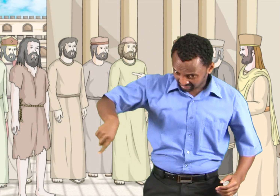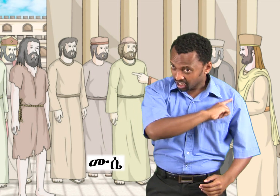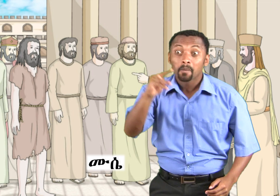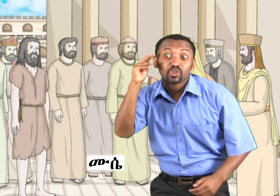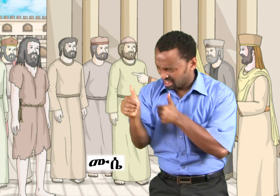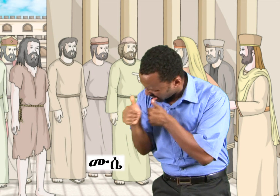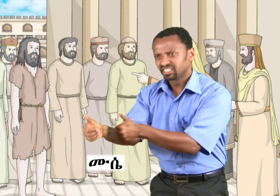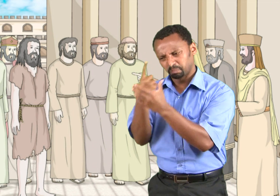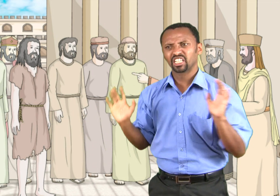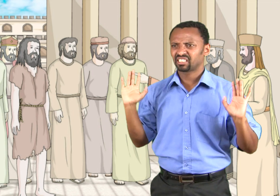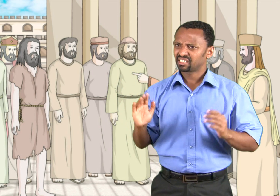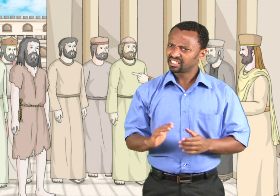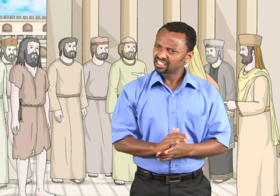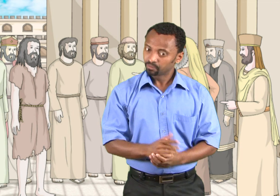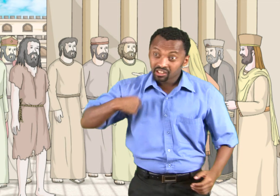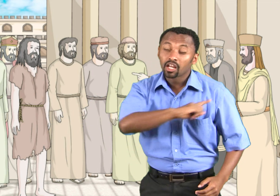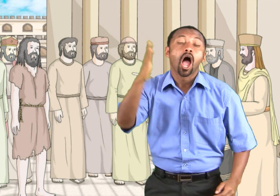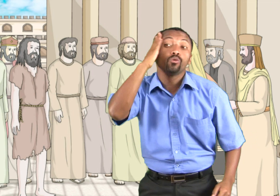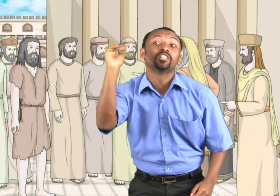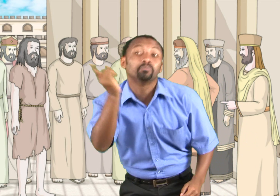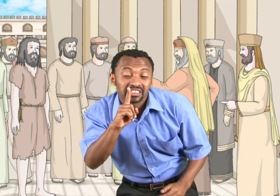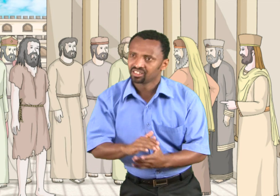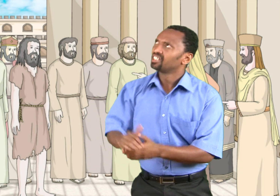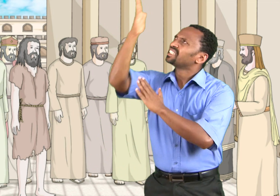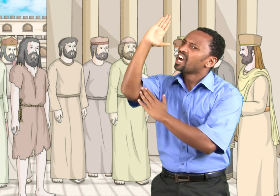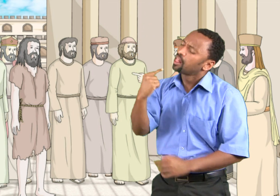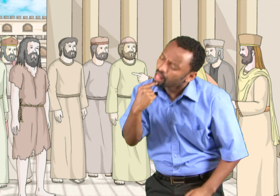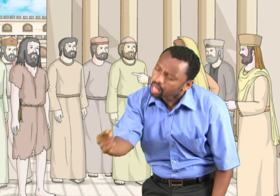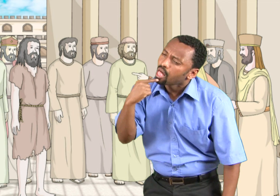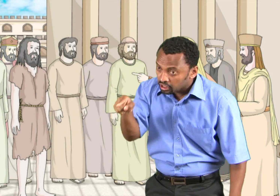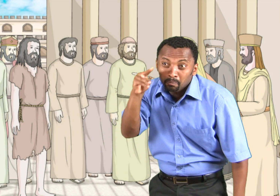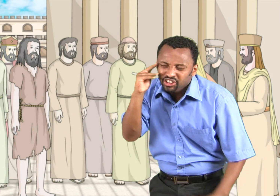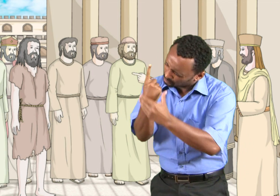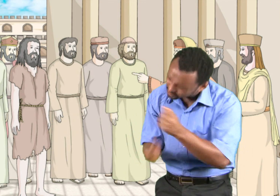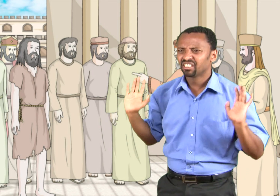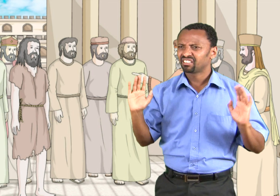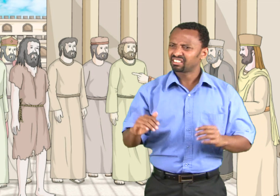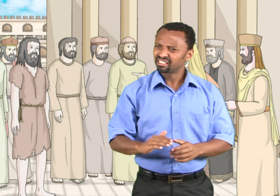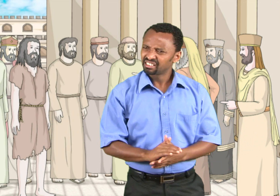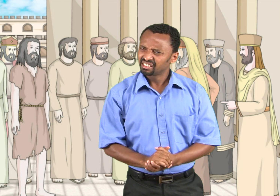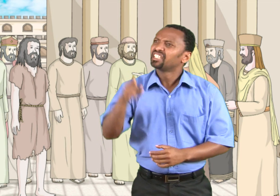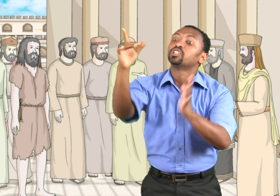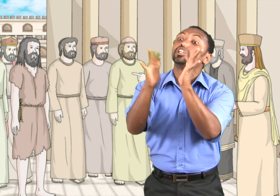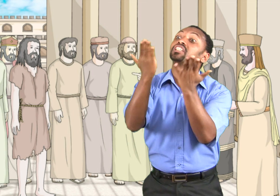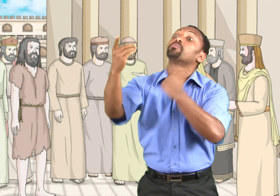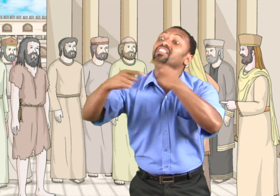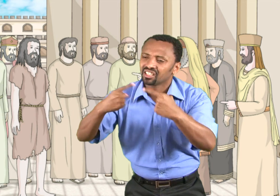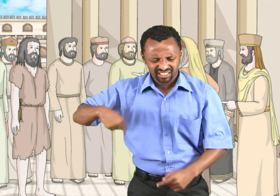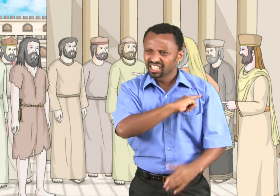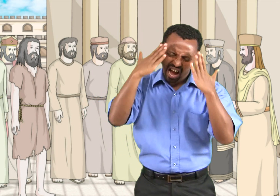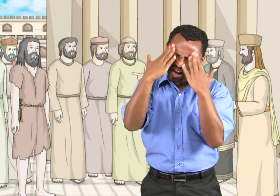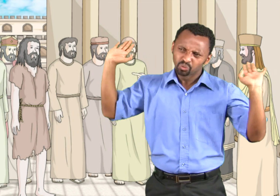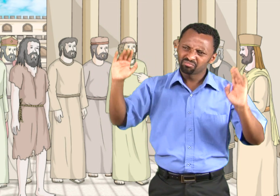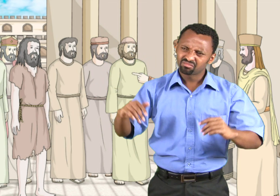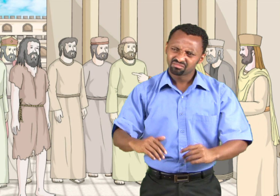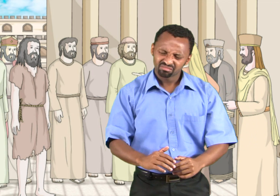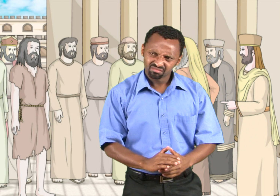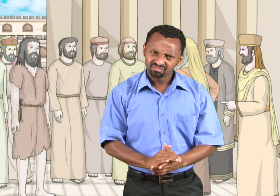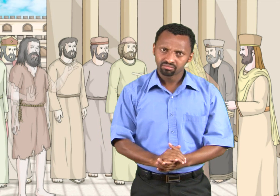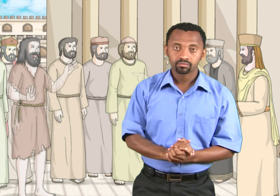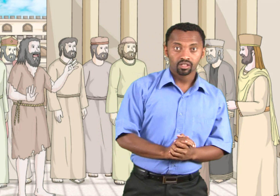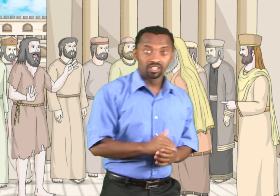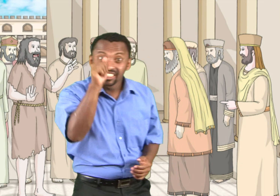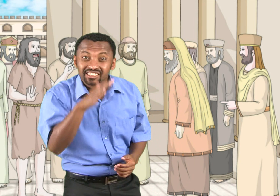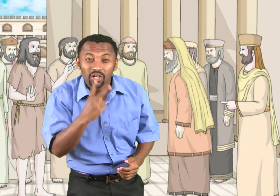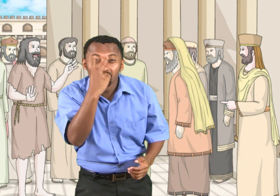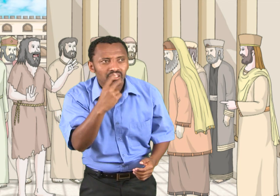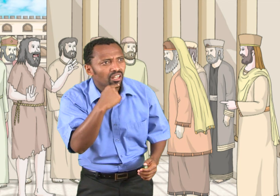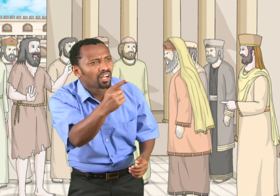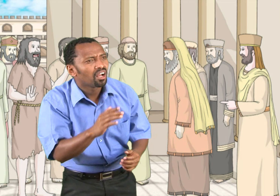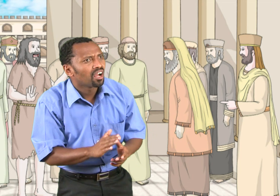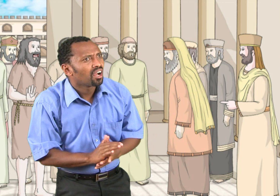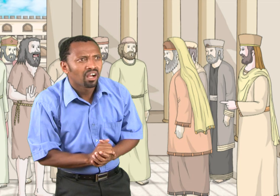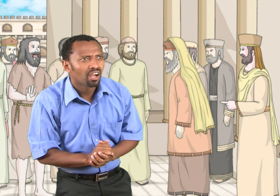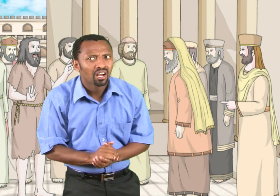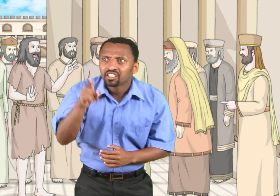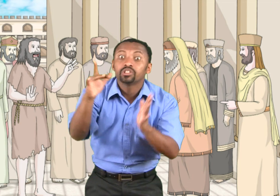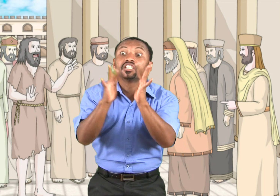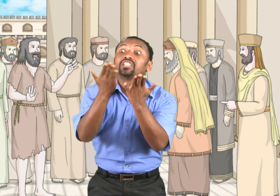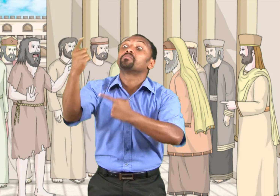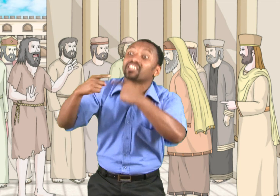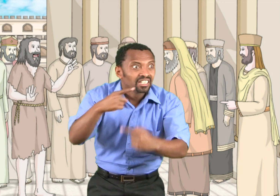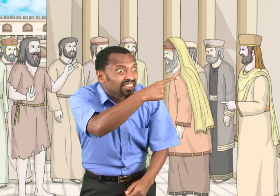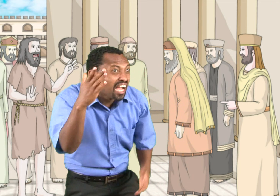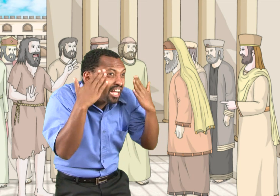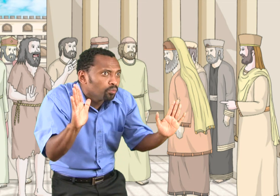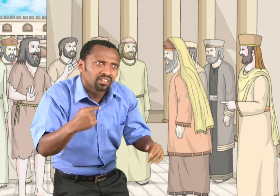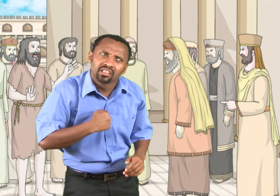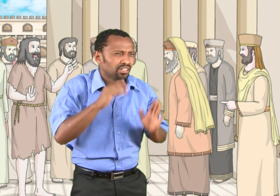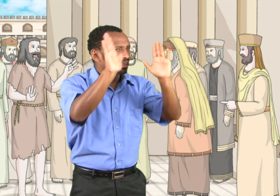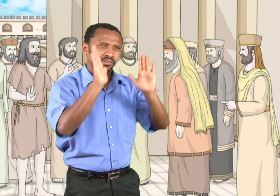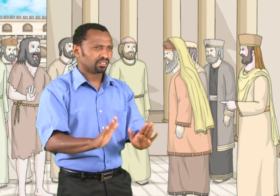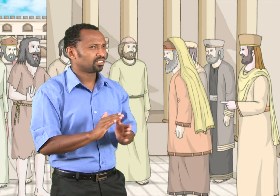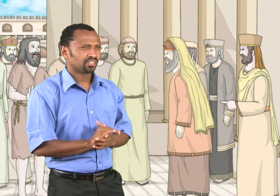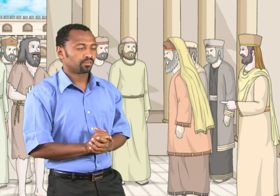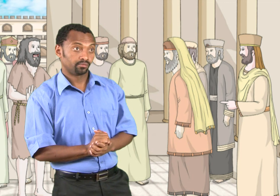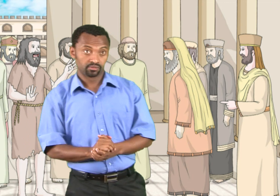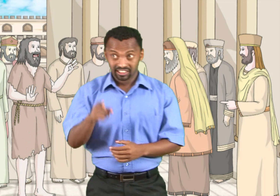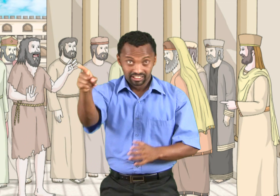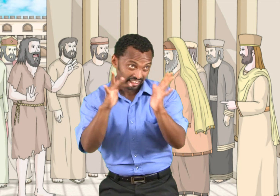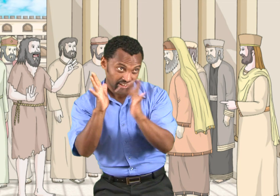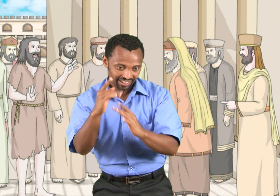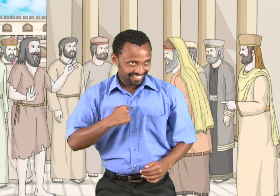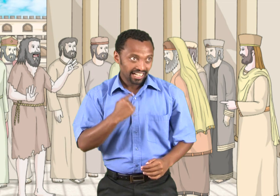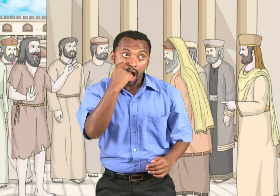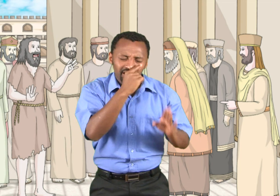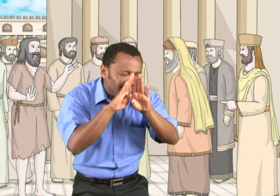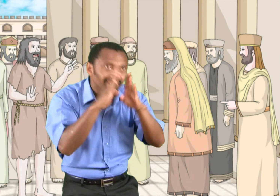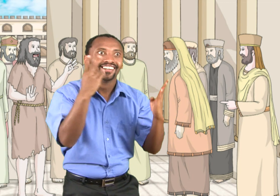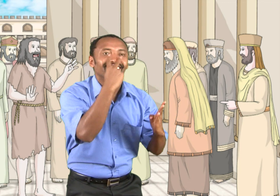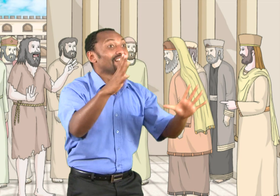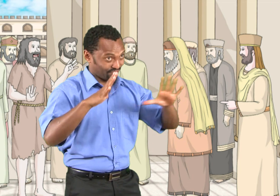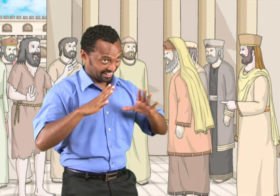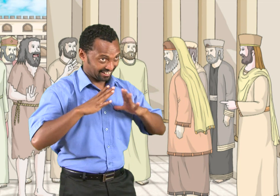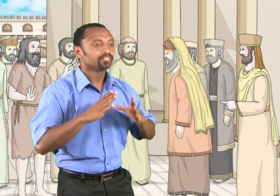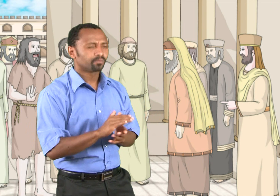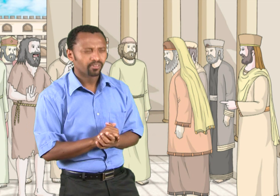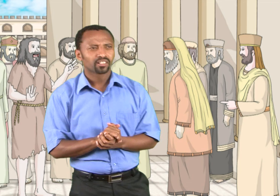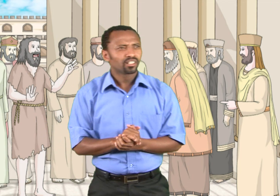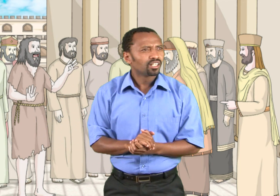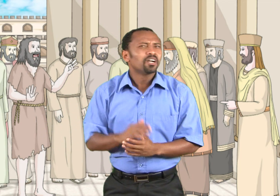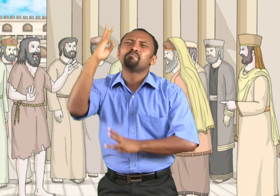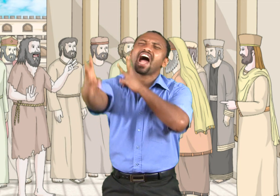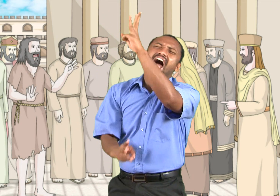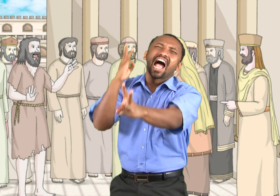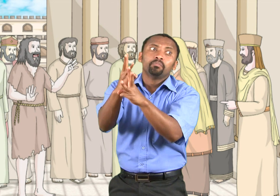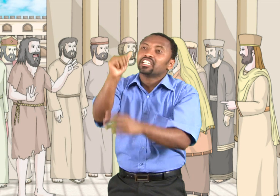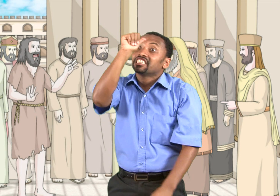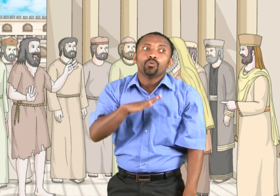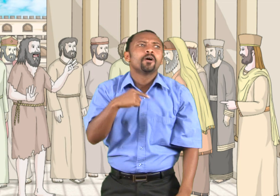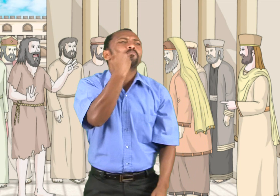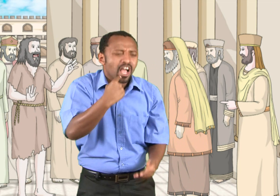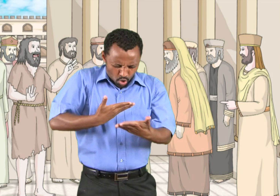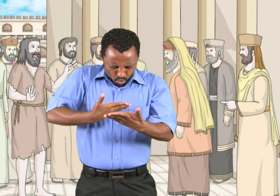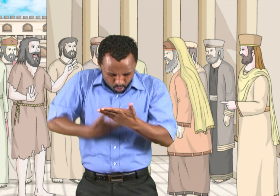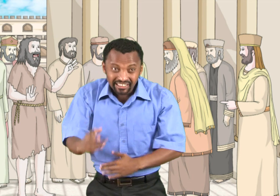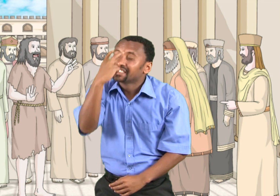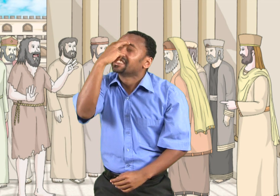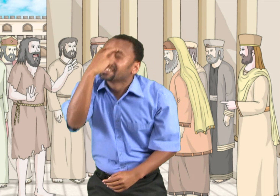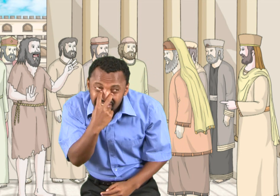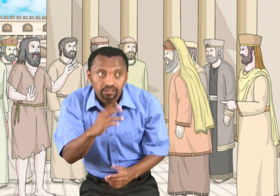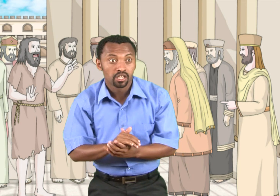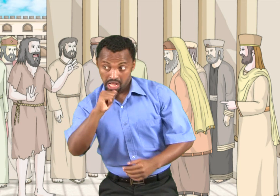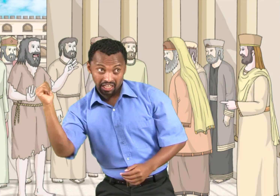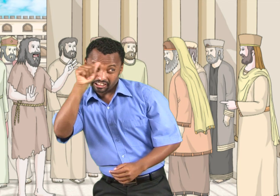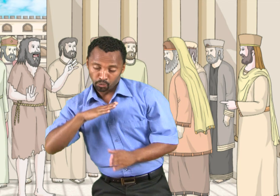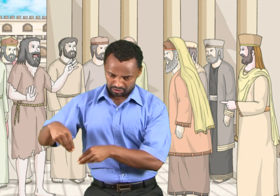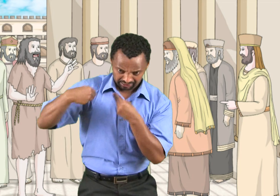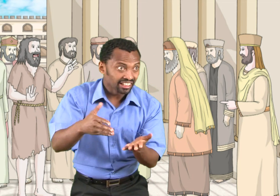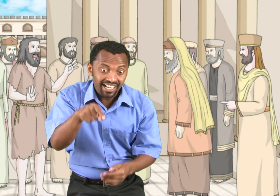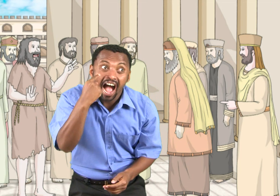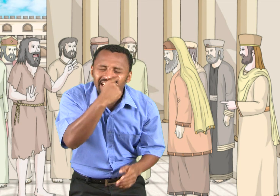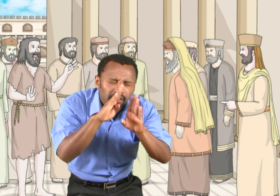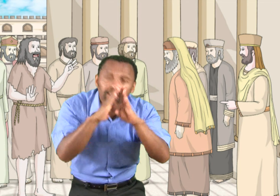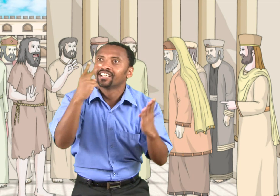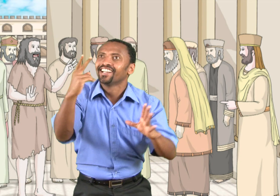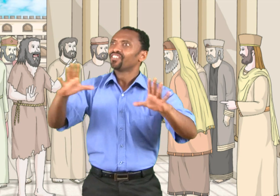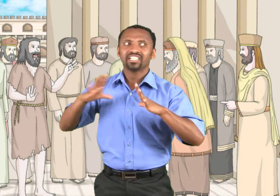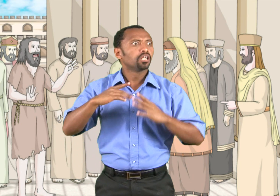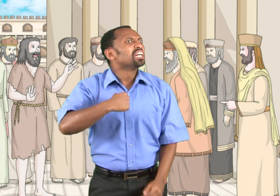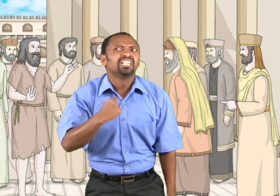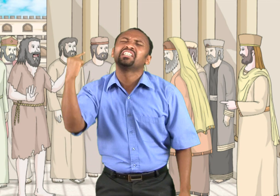We know that God spoke to Moses, but we do not know where this man is from.” “That is remarkable indeed!” the man said. “You do not know where He is from, and yet He opened my eyes.